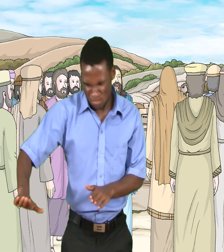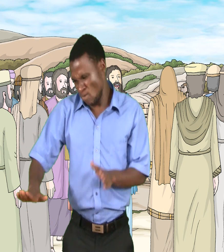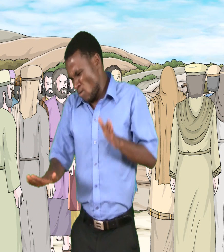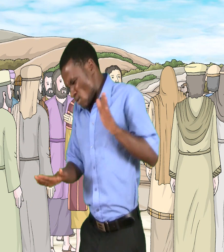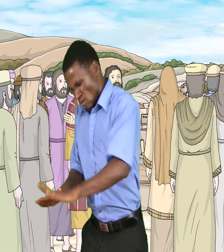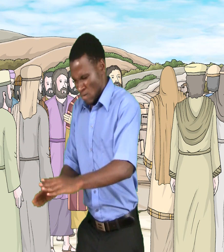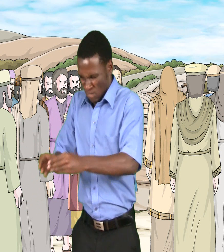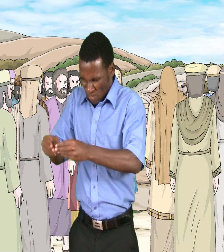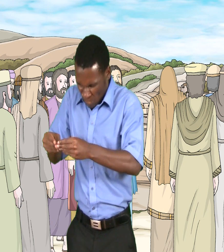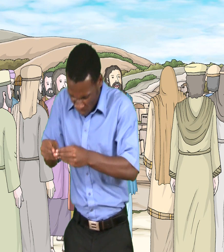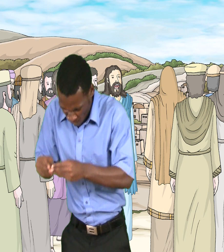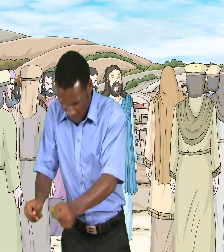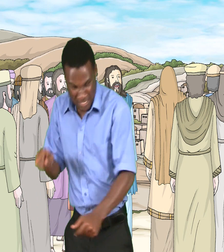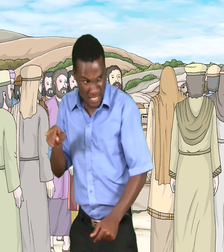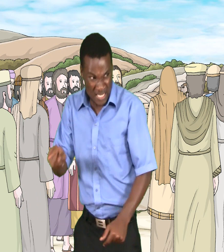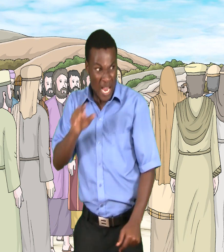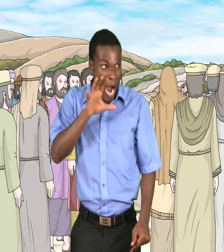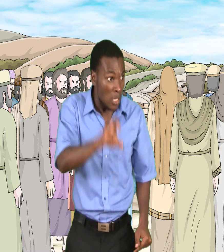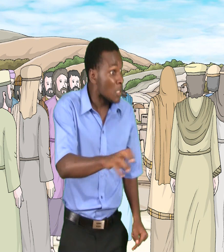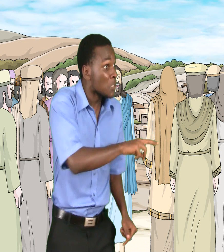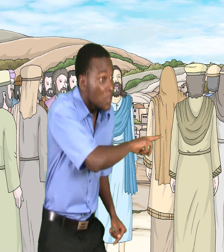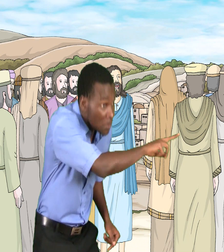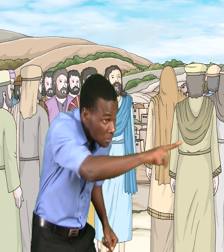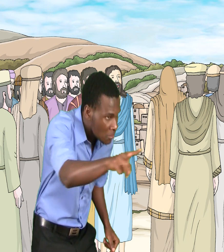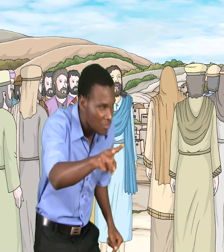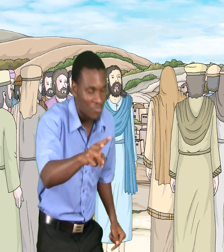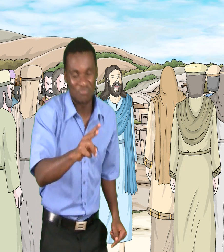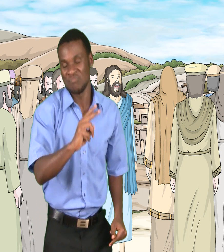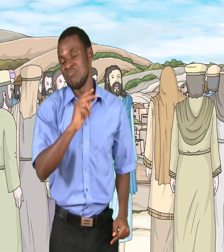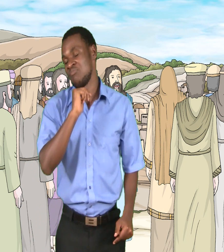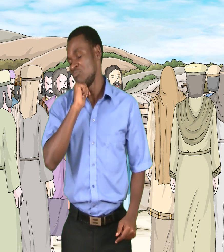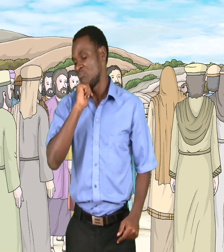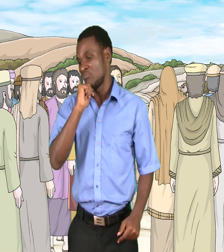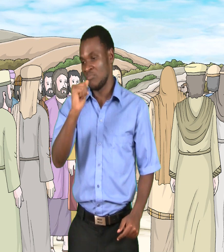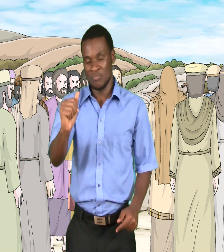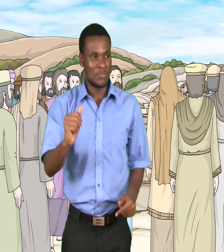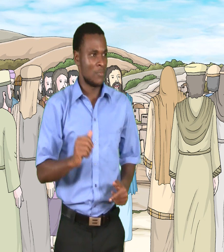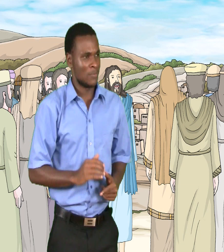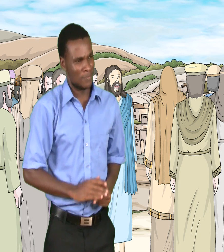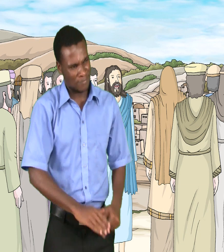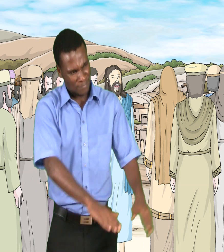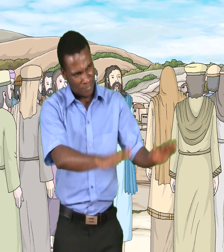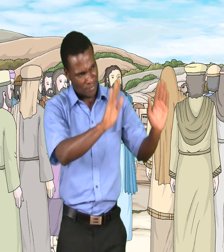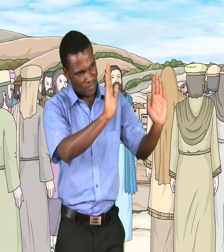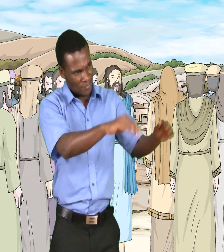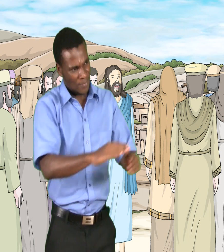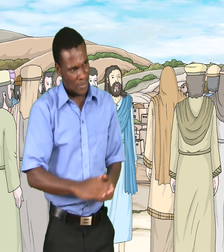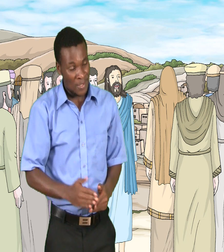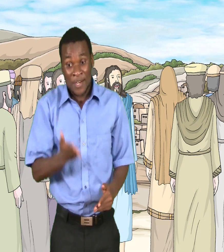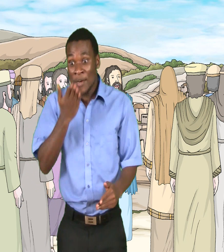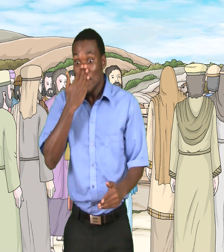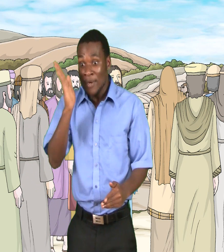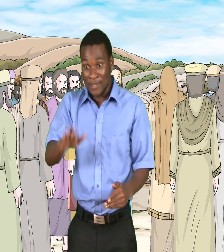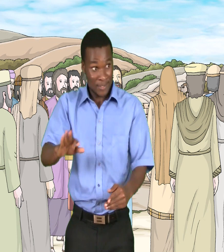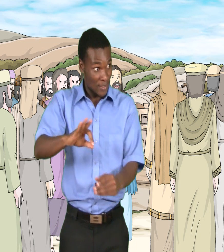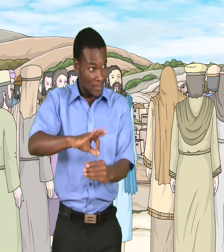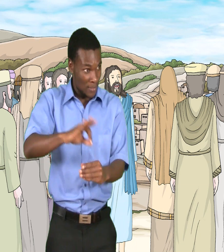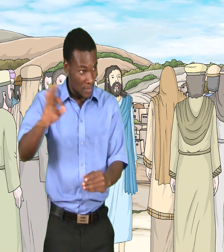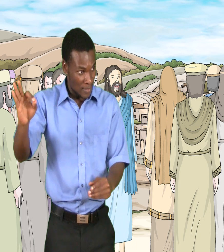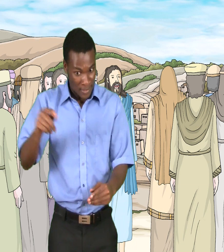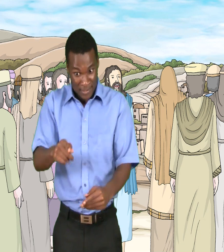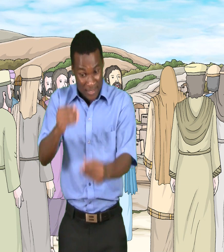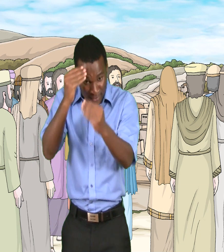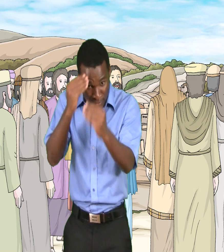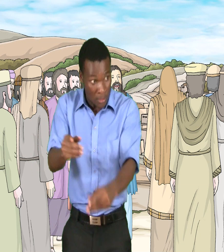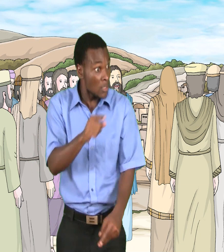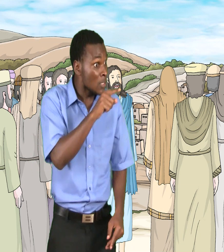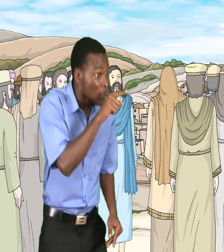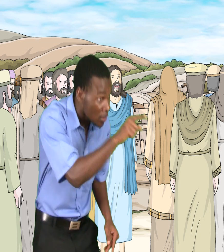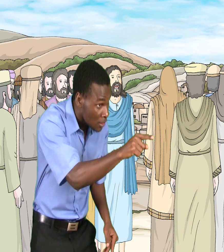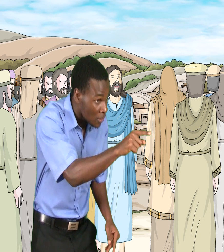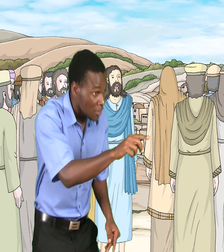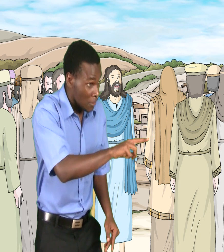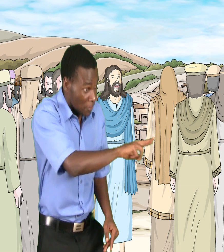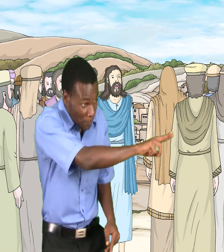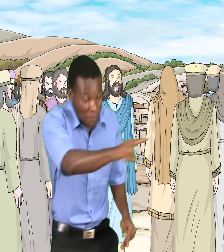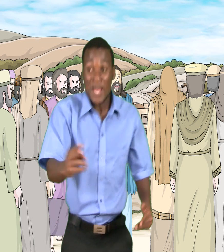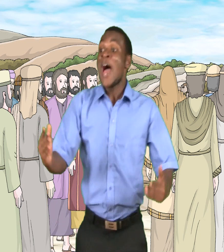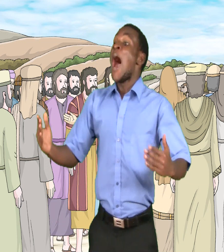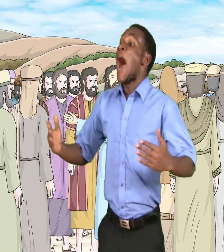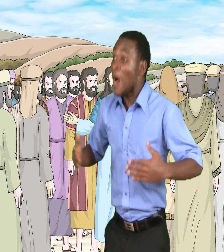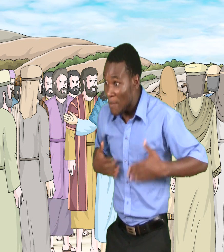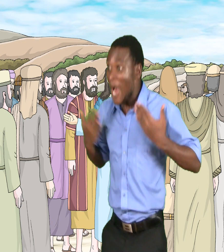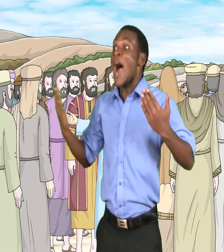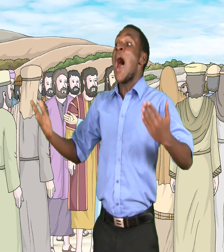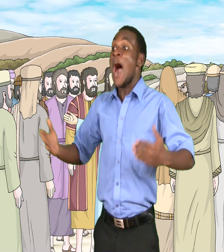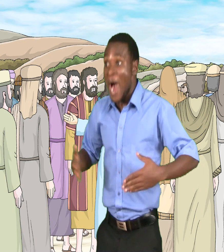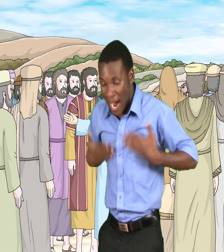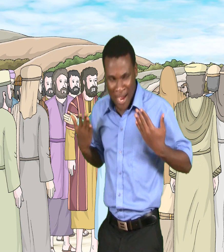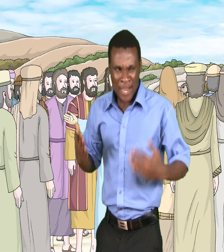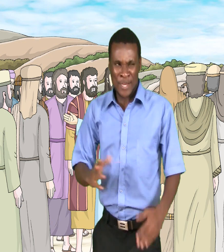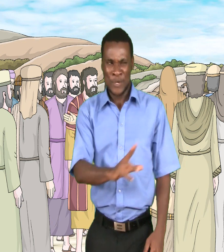Nothing will harm you.